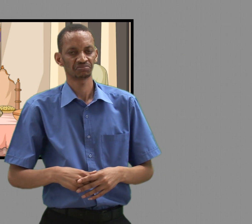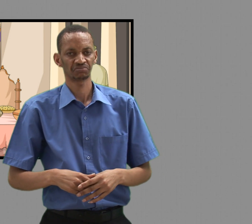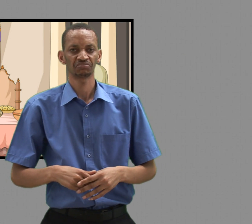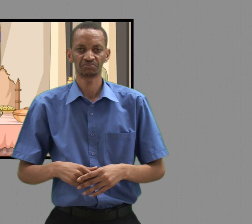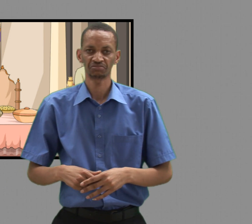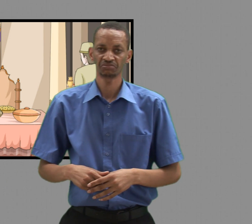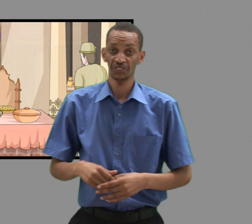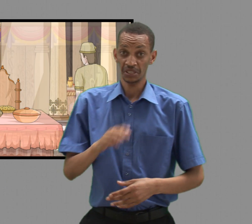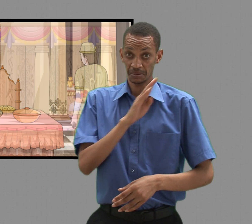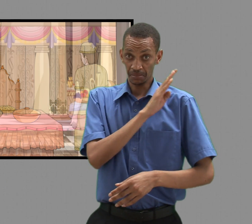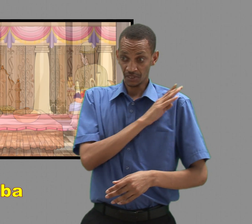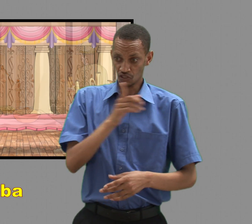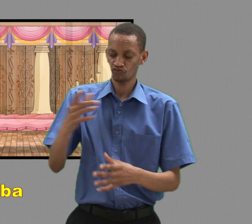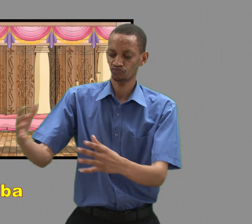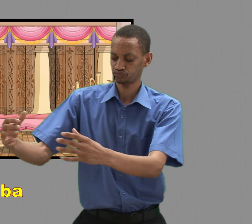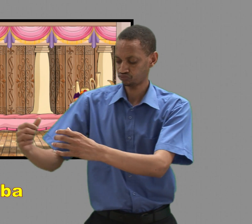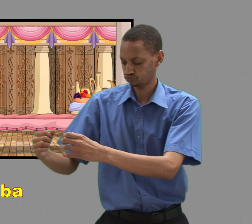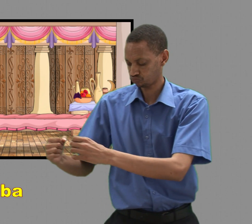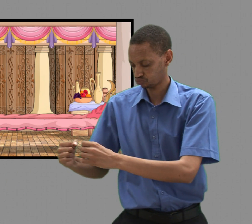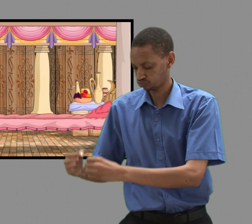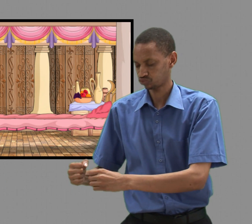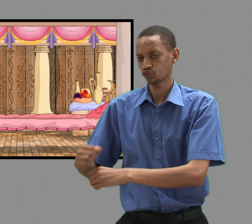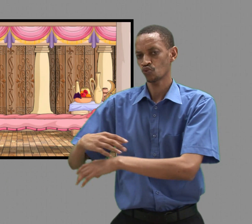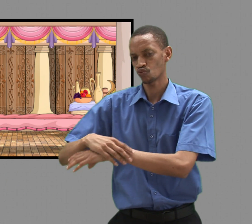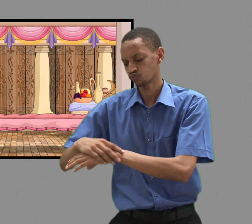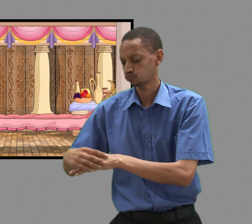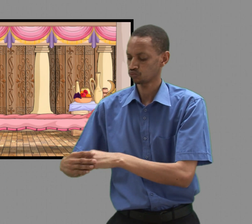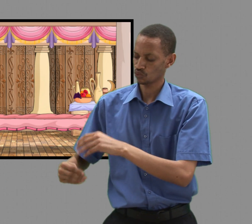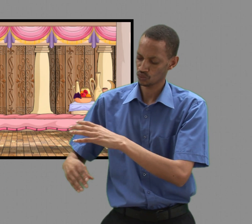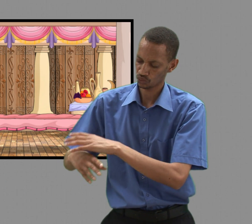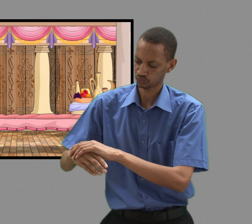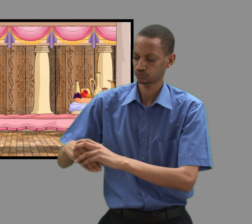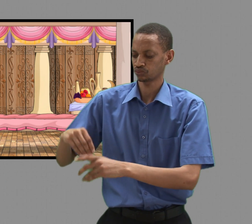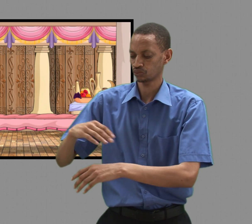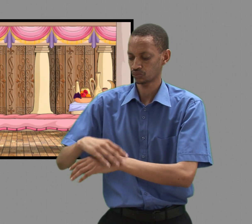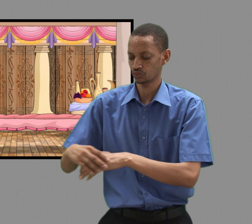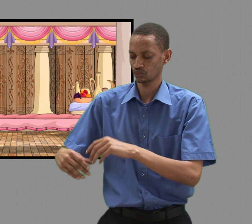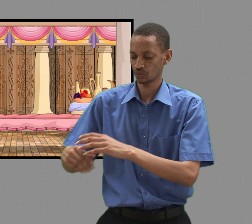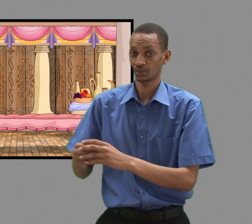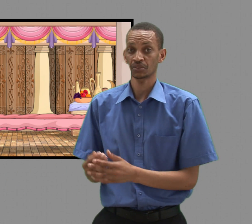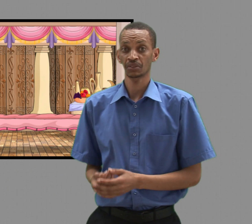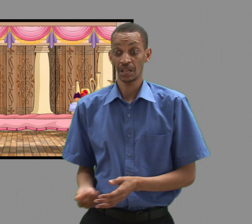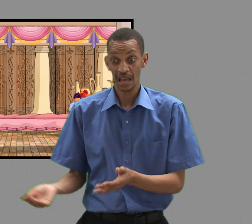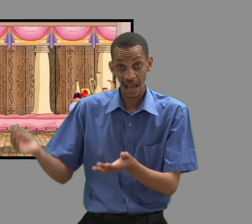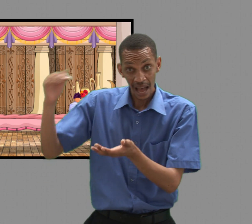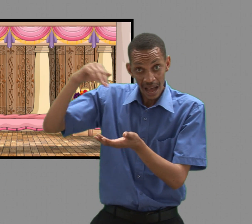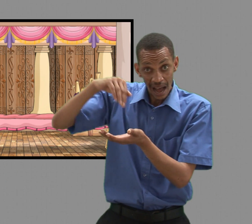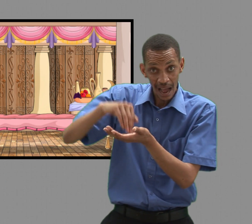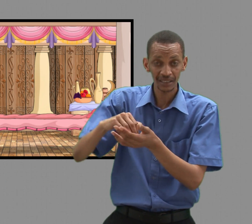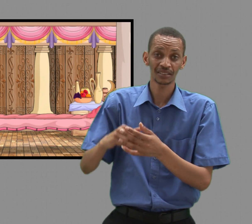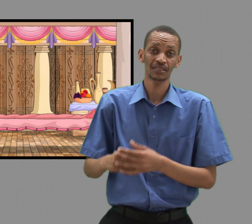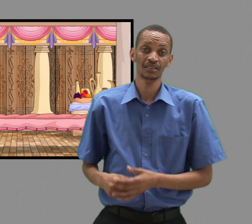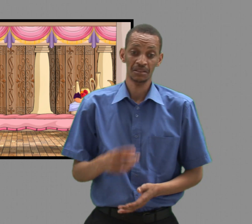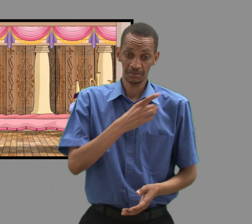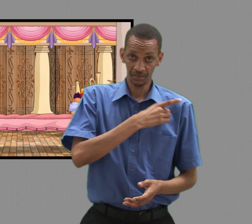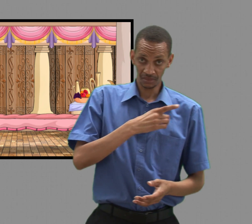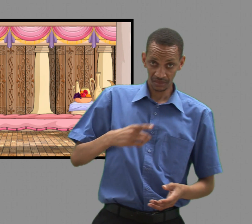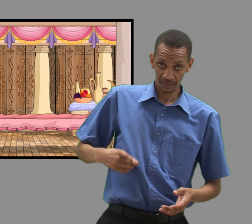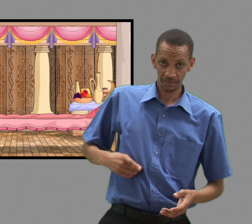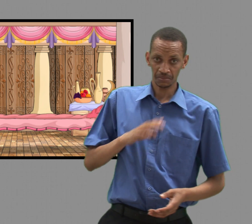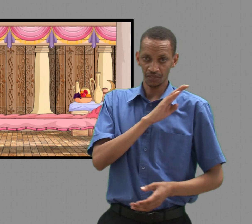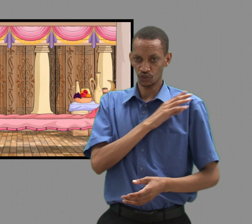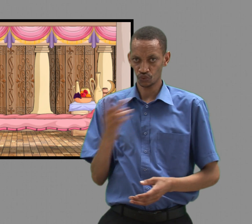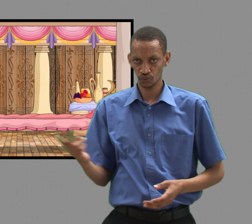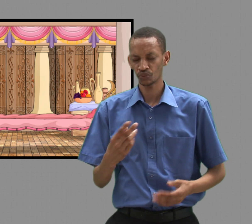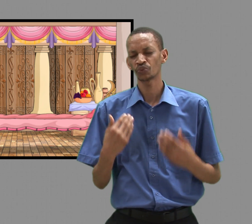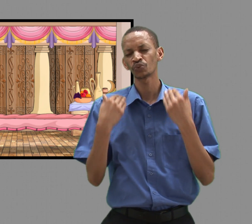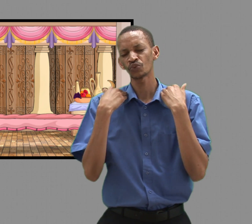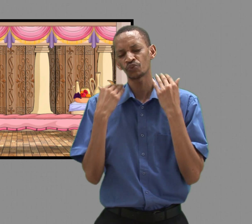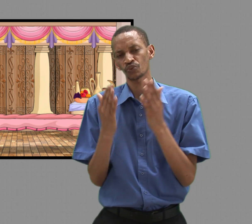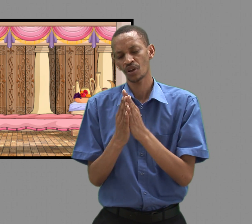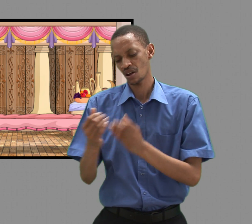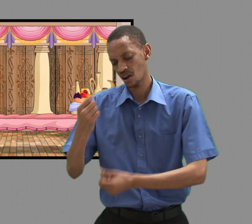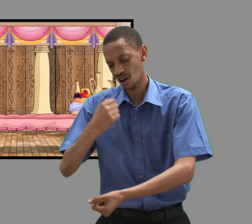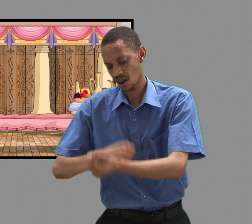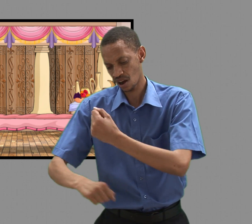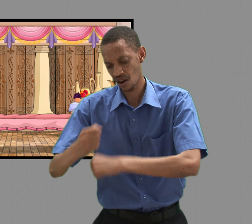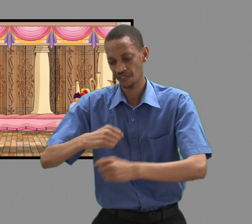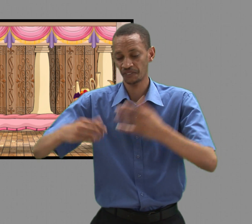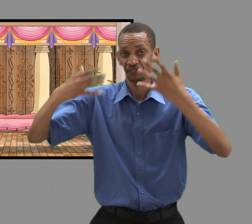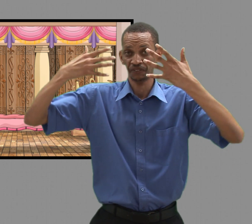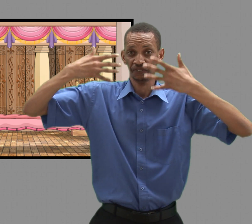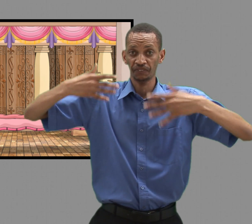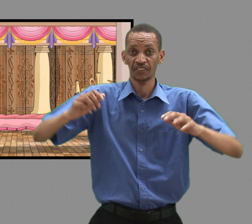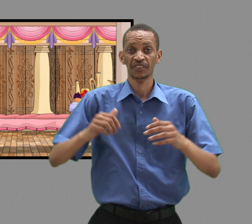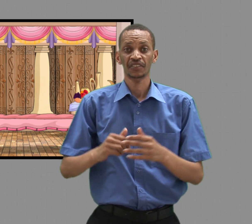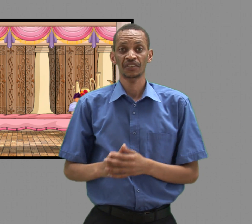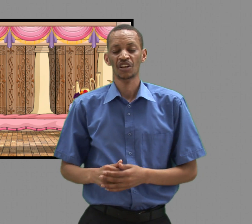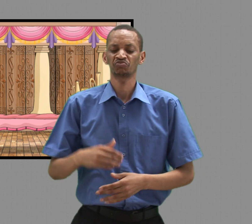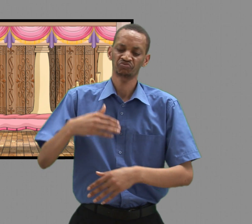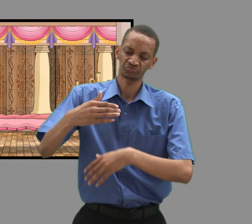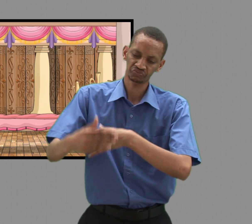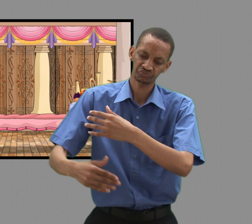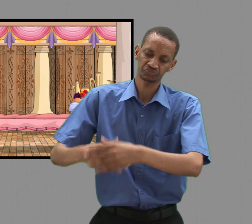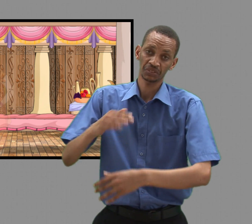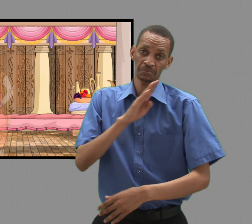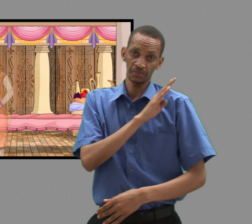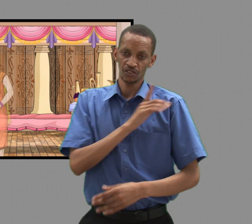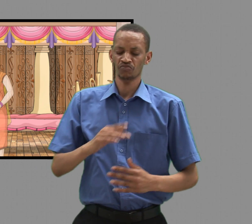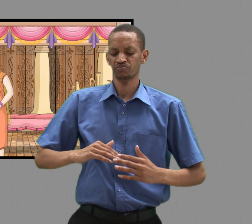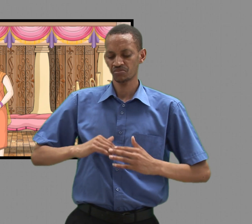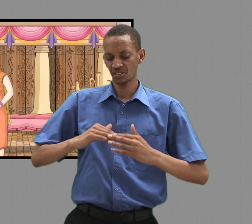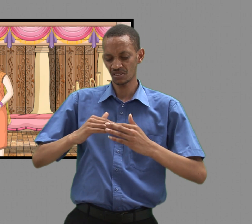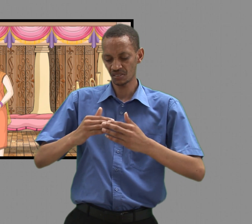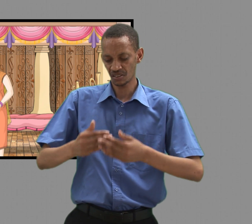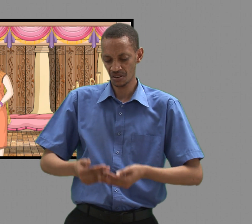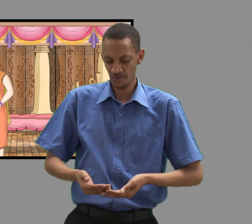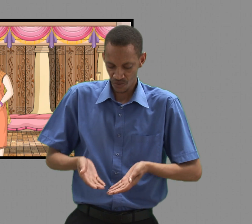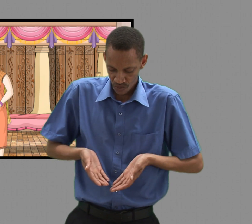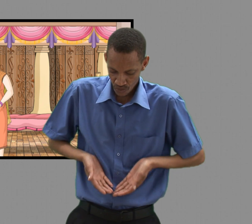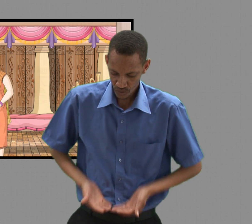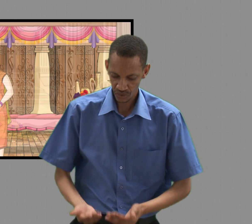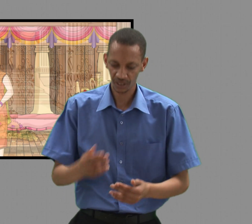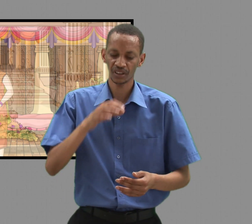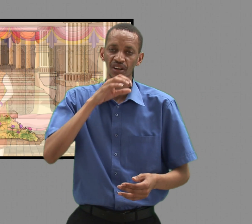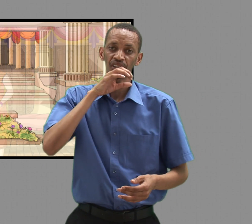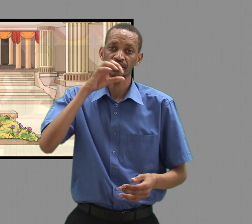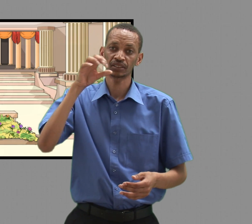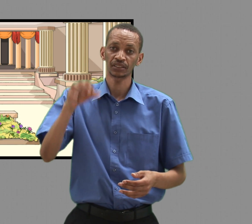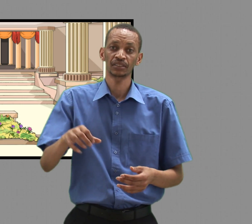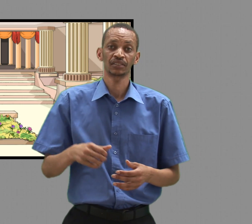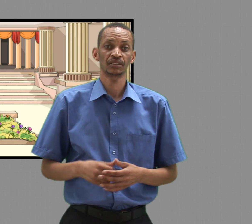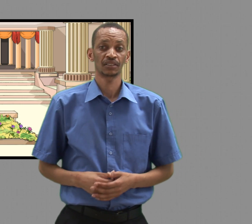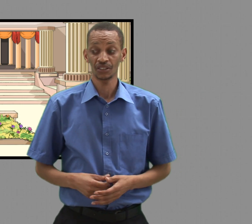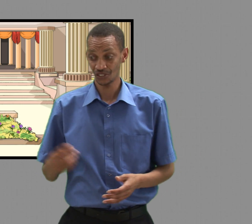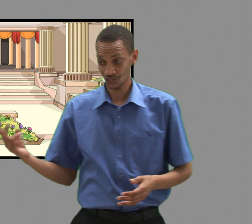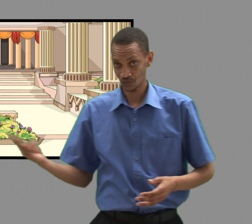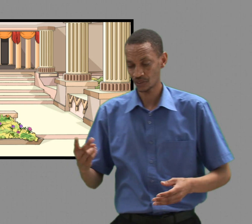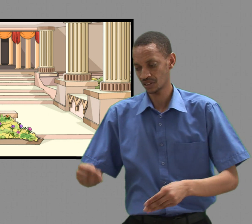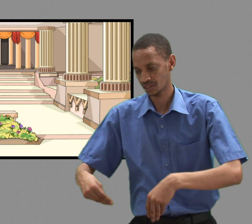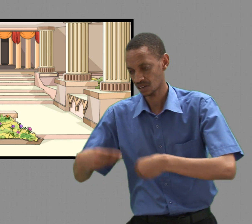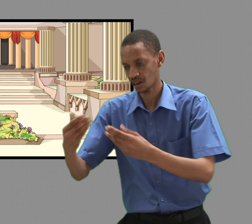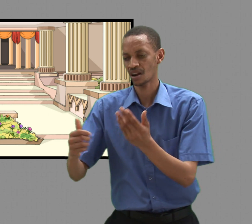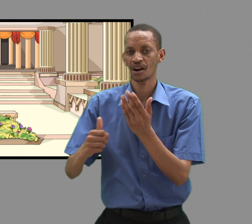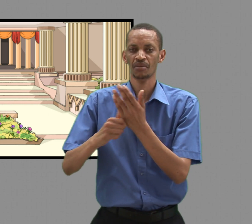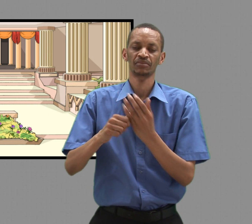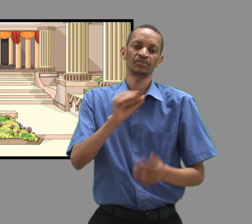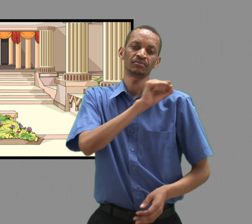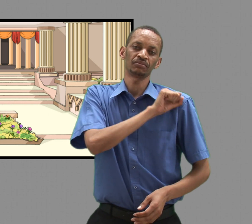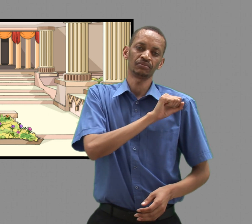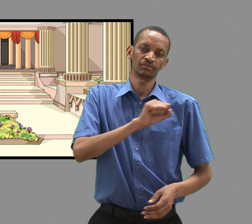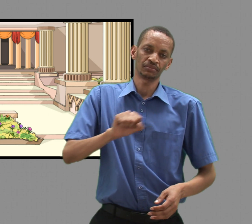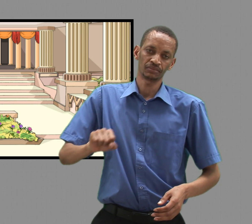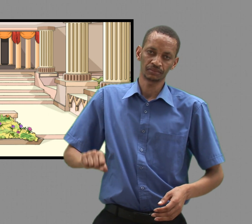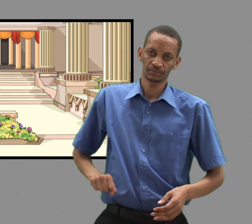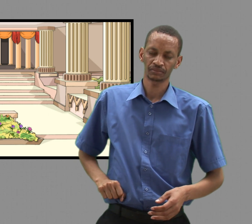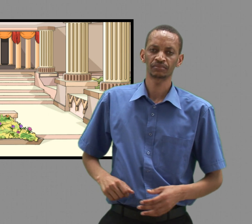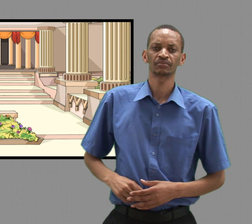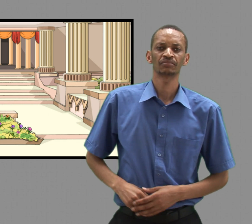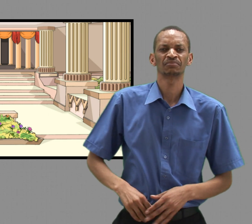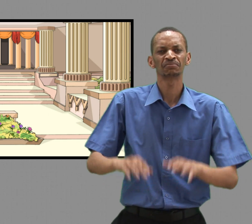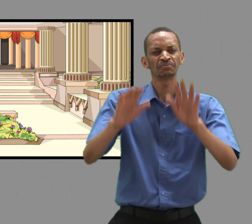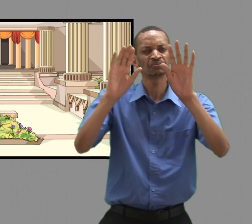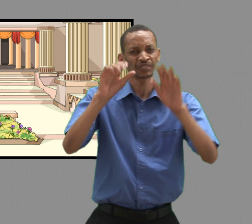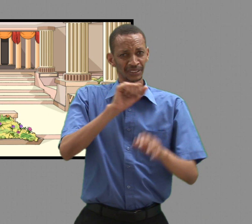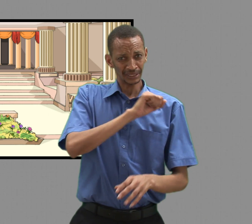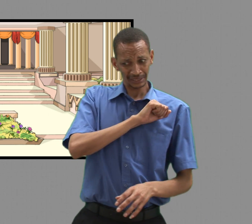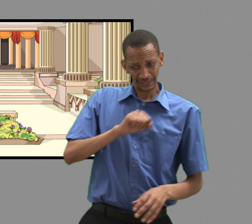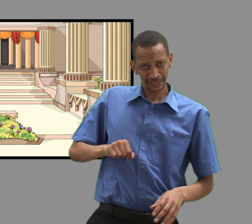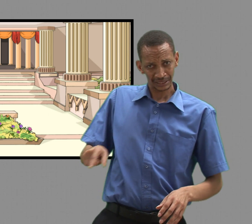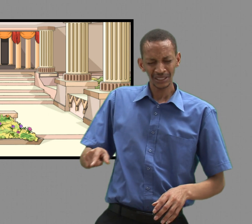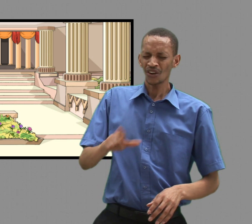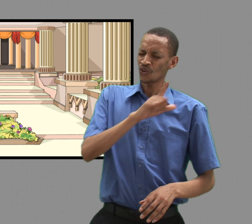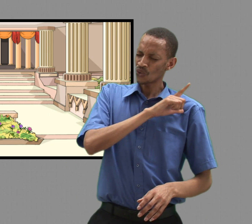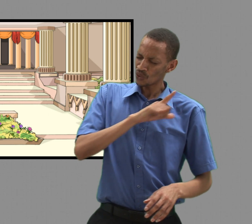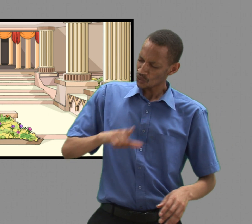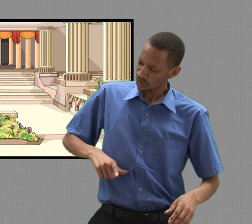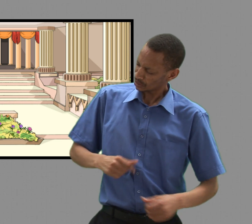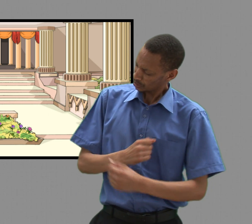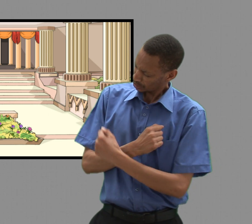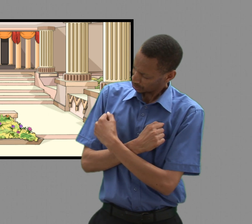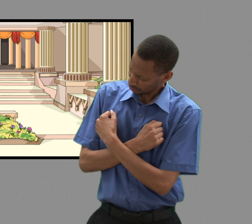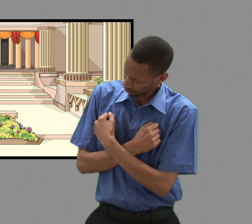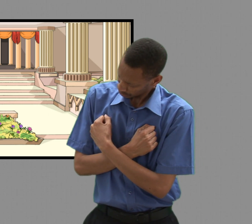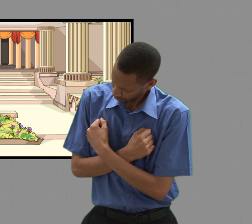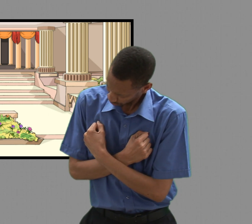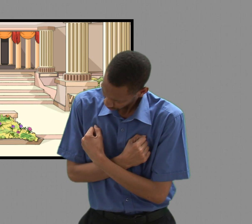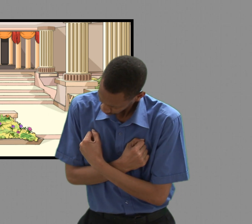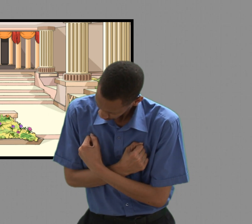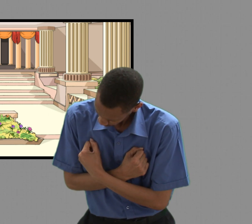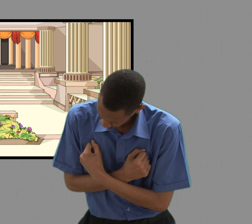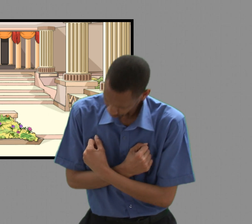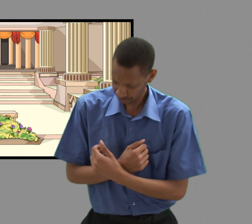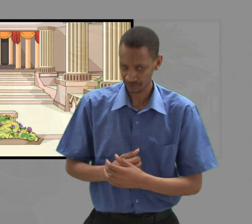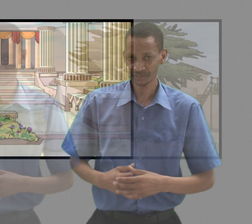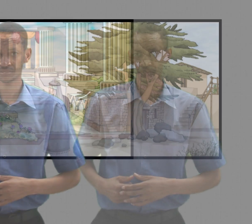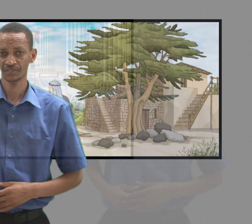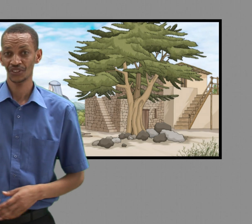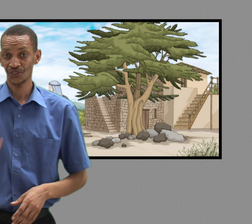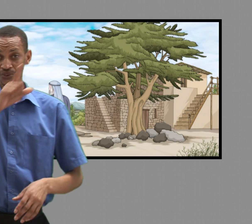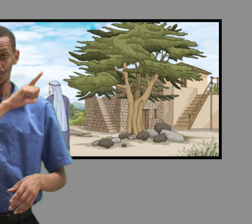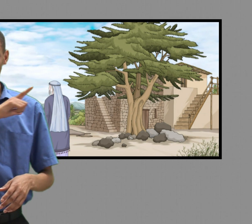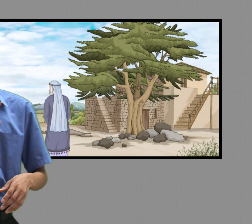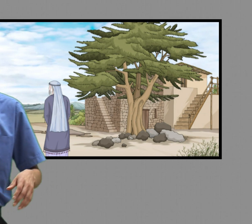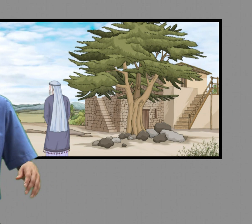Then David comforted his wife Bathsheba, and he went to her and lay with her. So she gave birth to a son, and they named him Solomon.